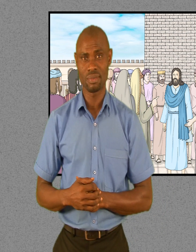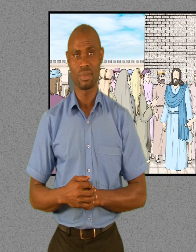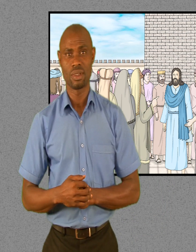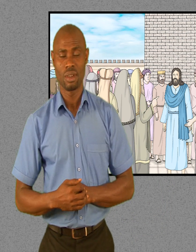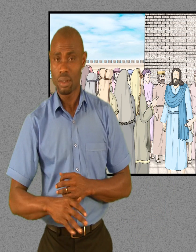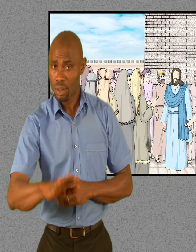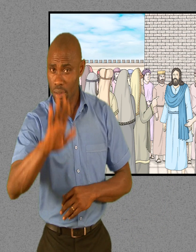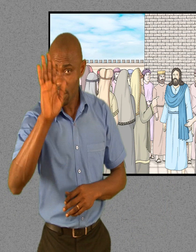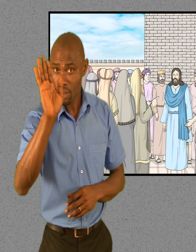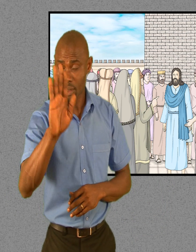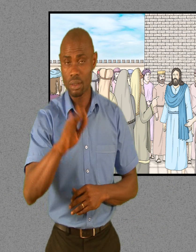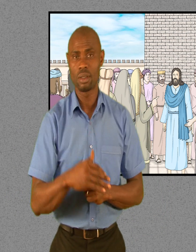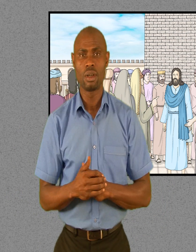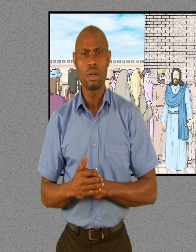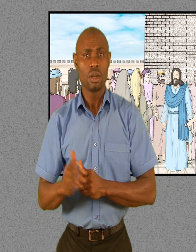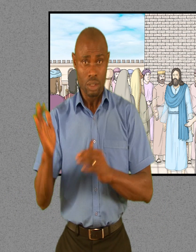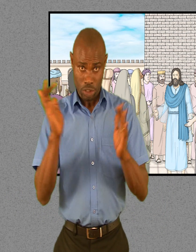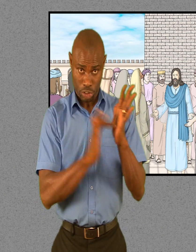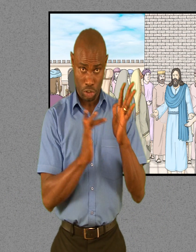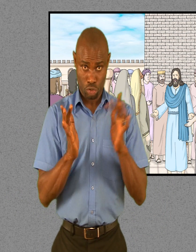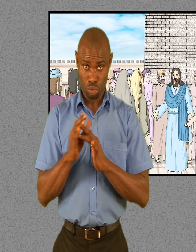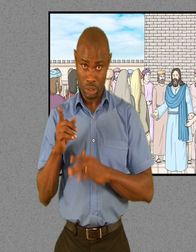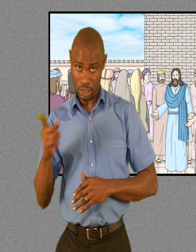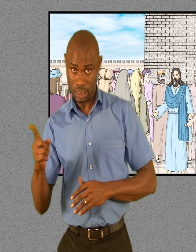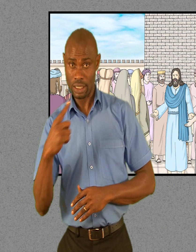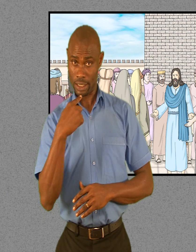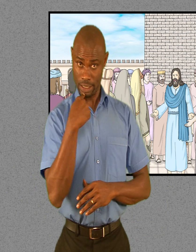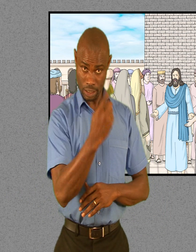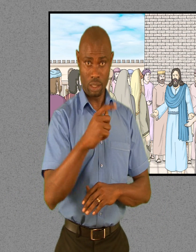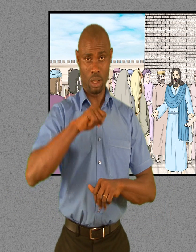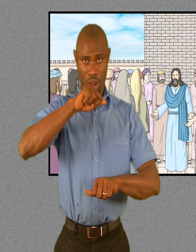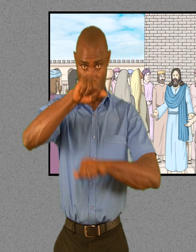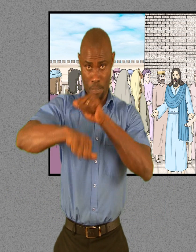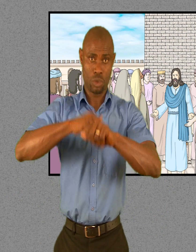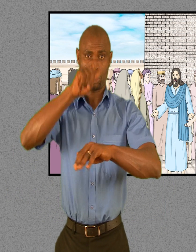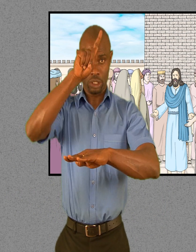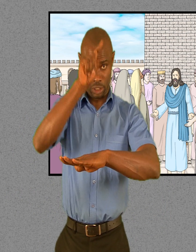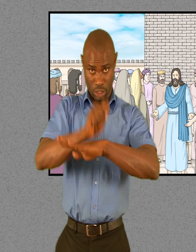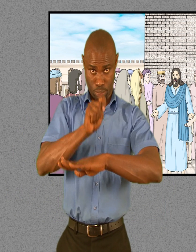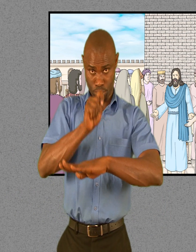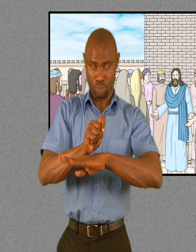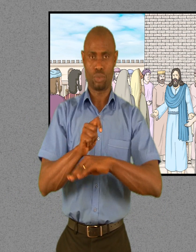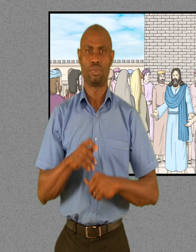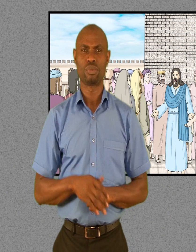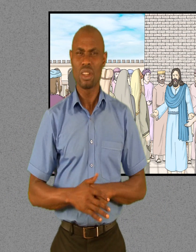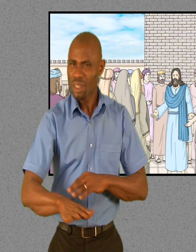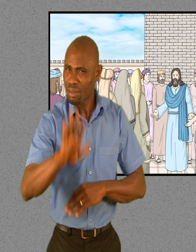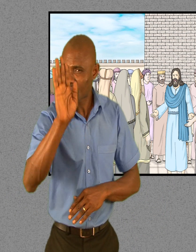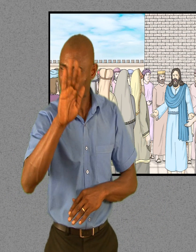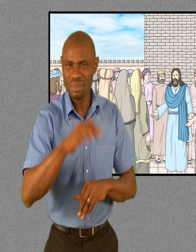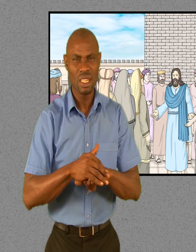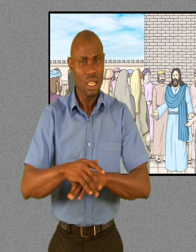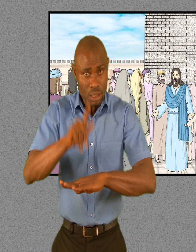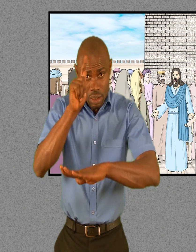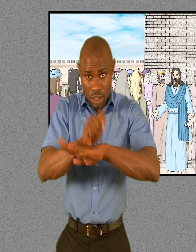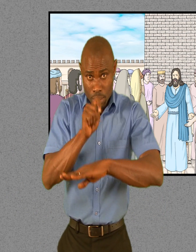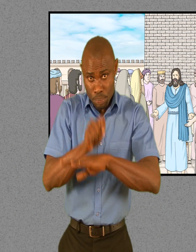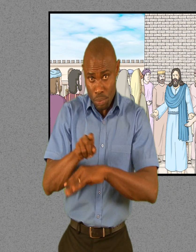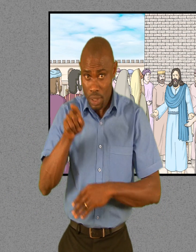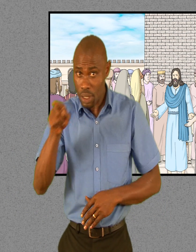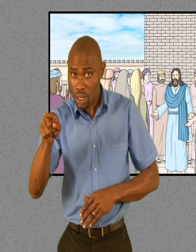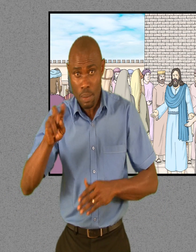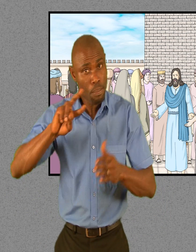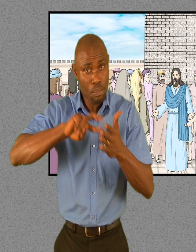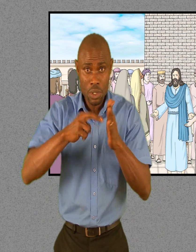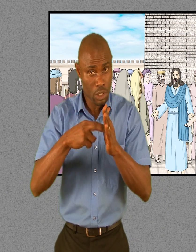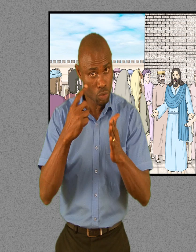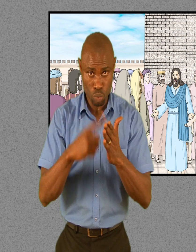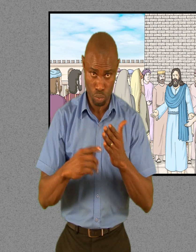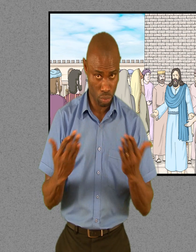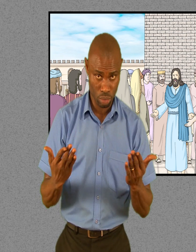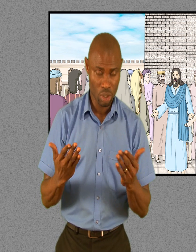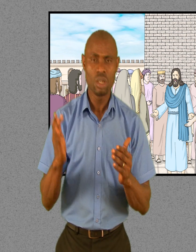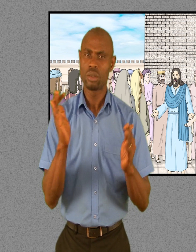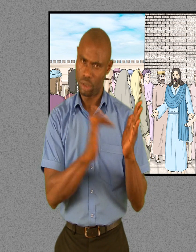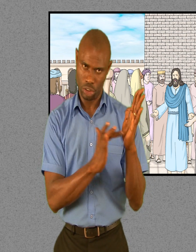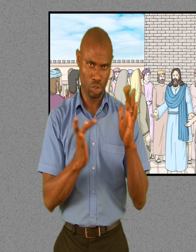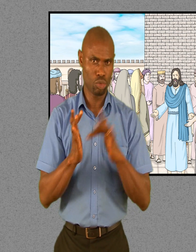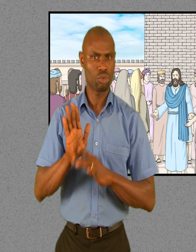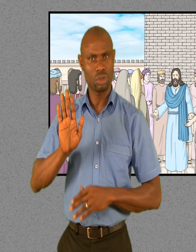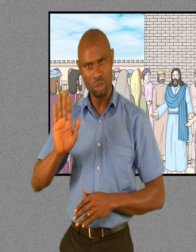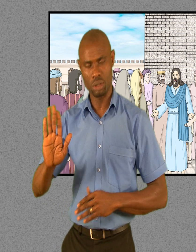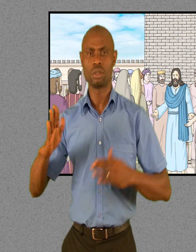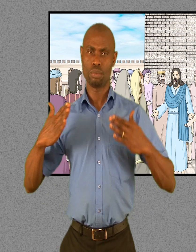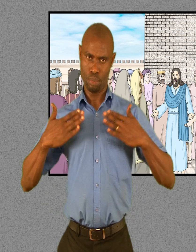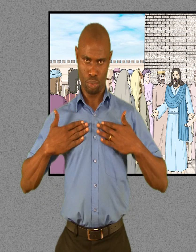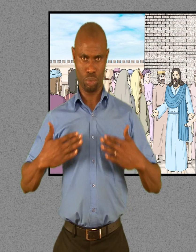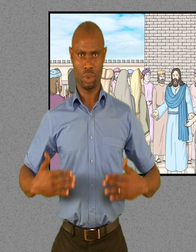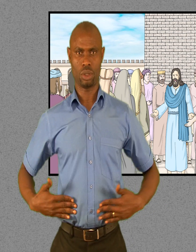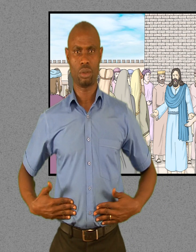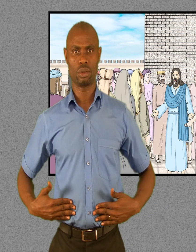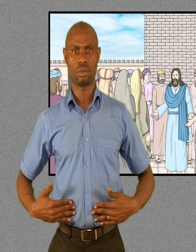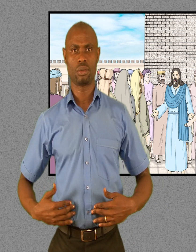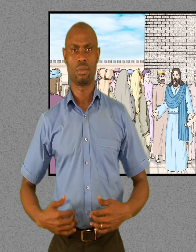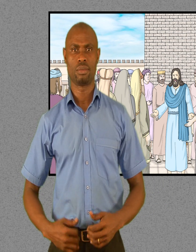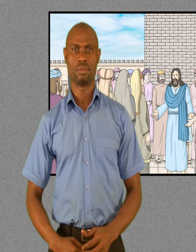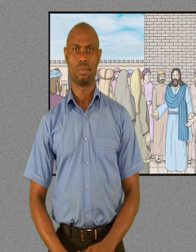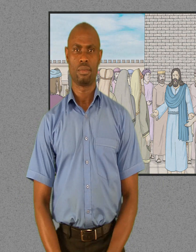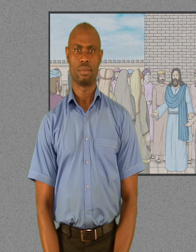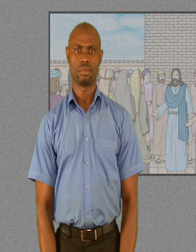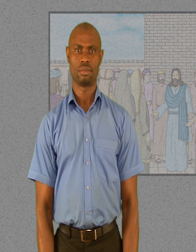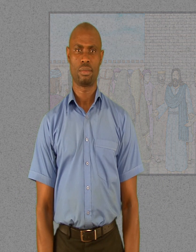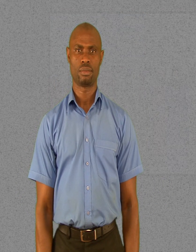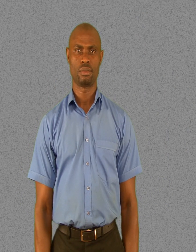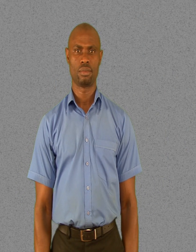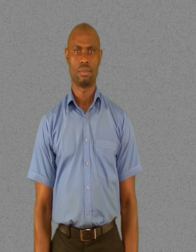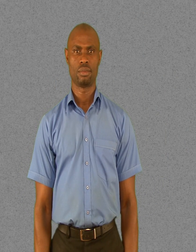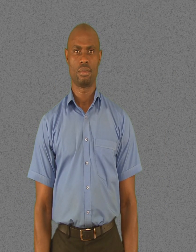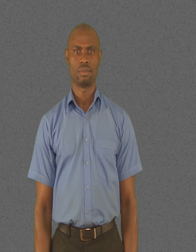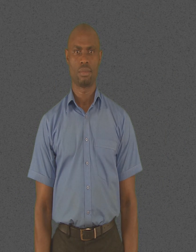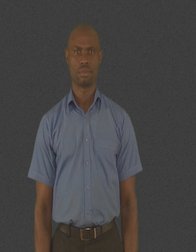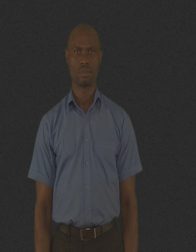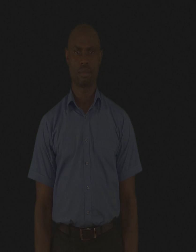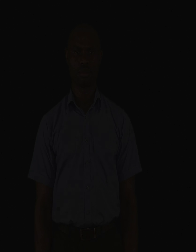But Jesus was speaking about the temple of His body.